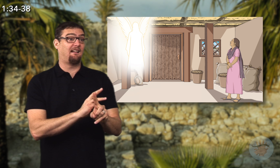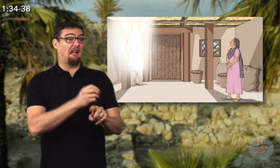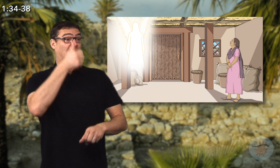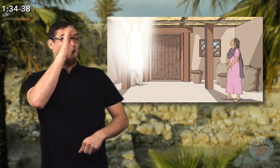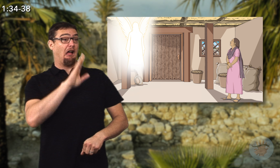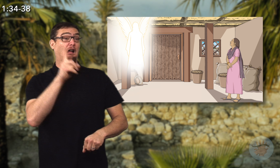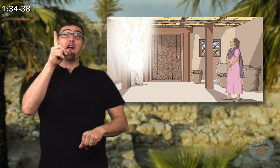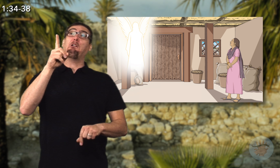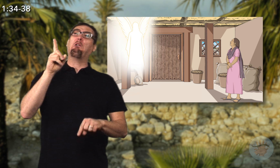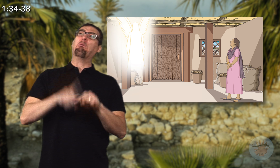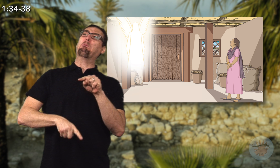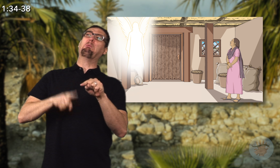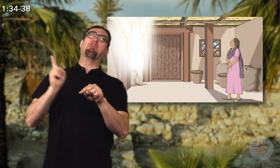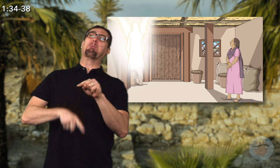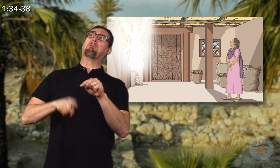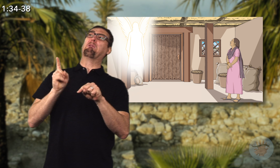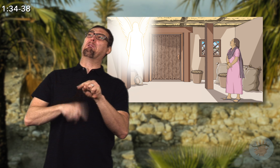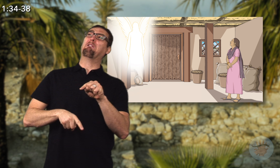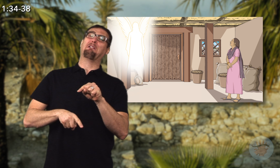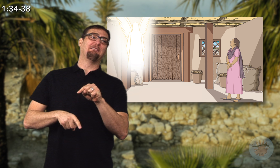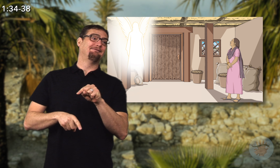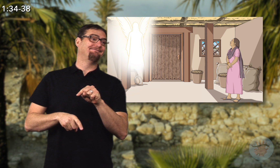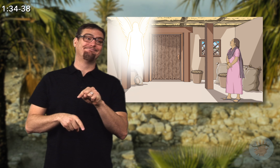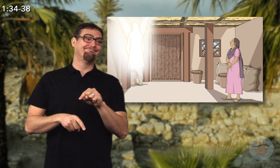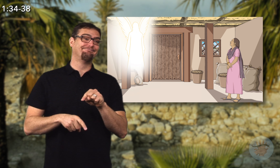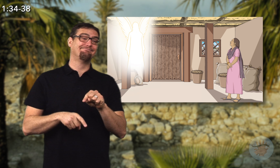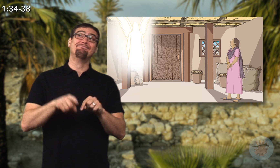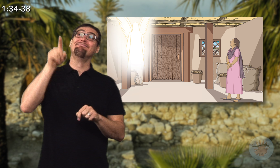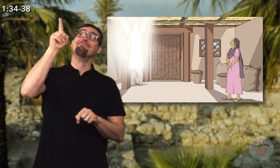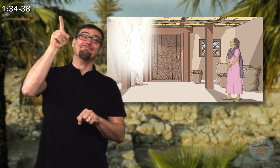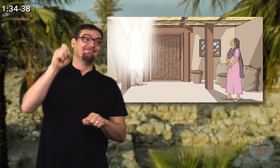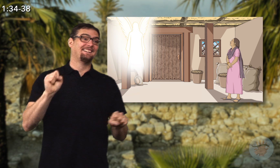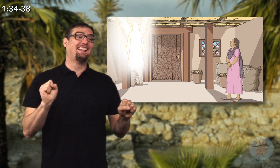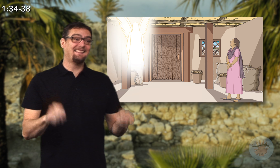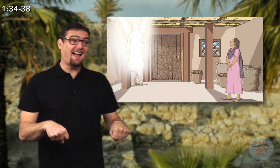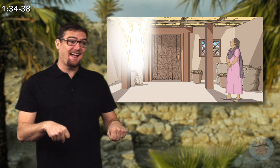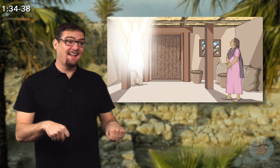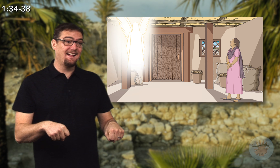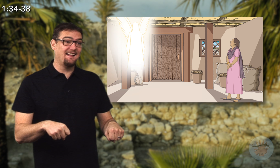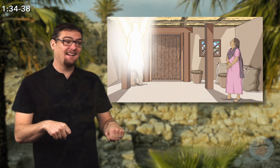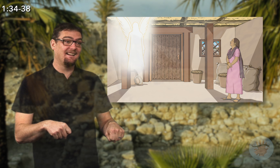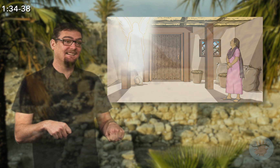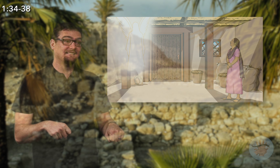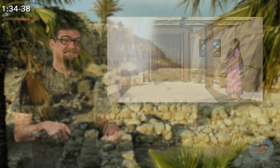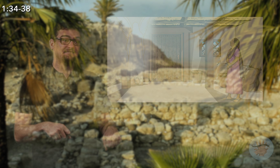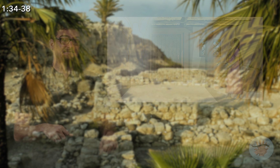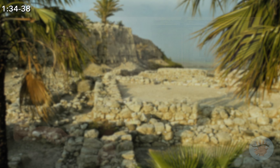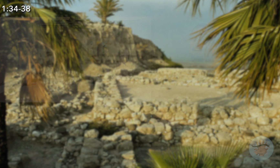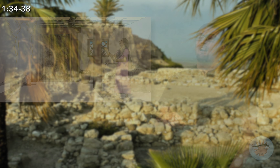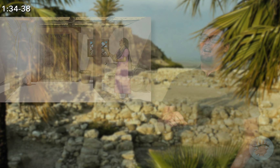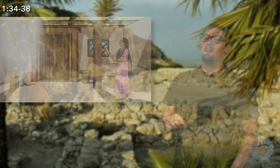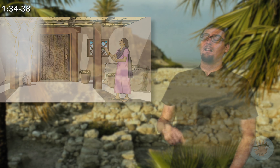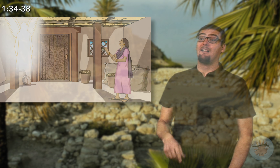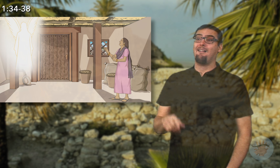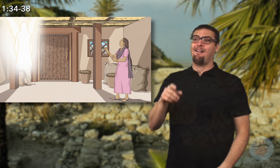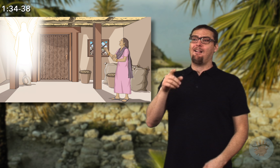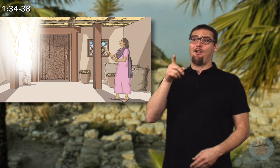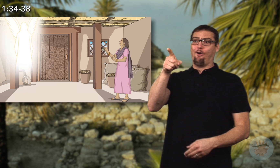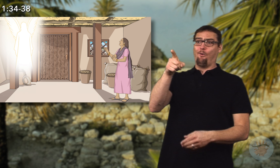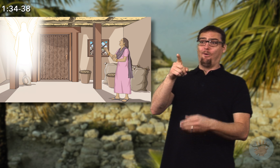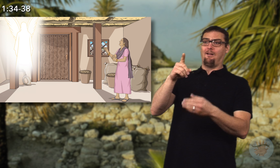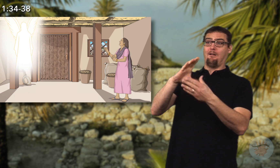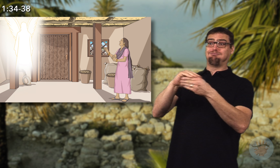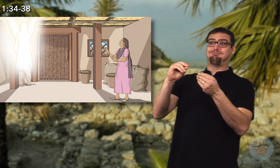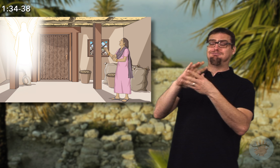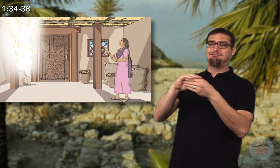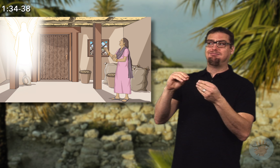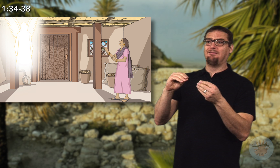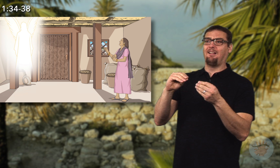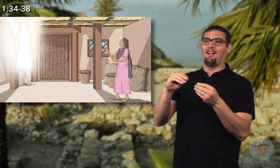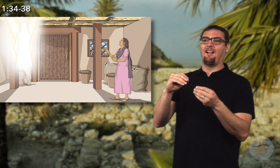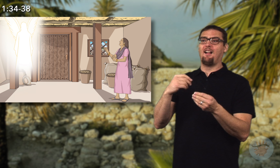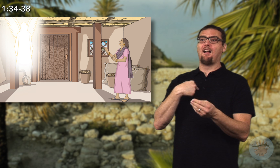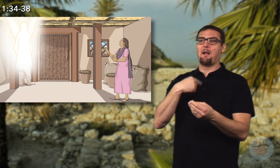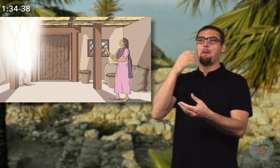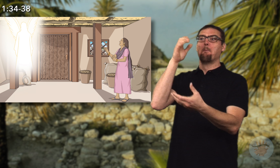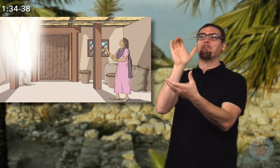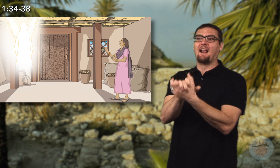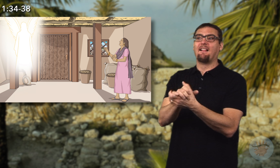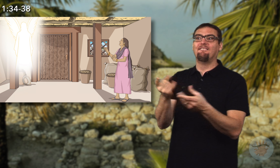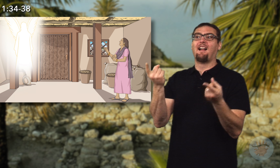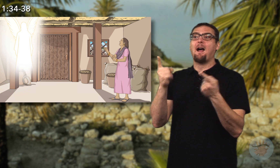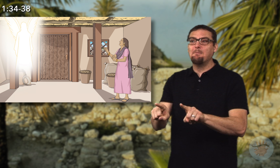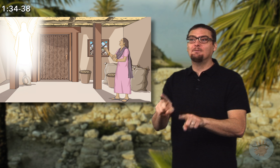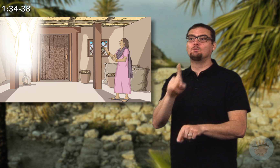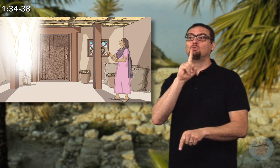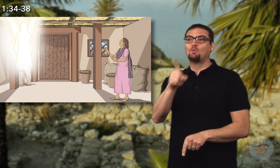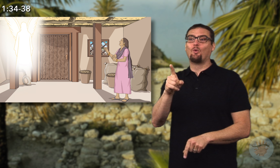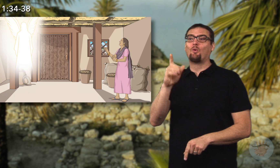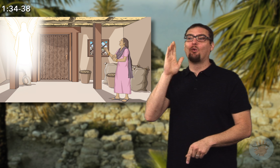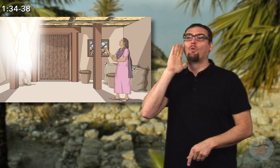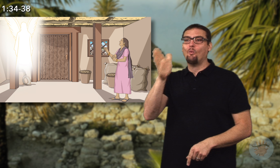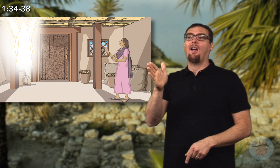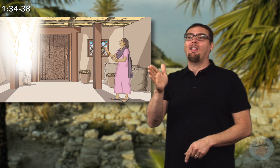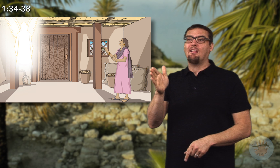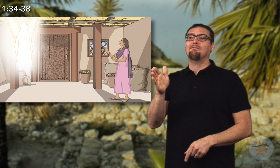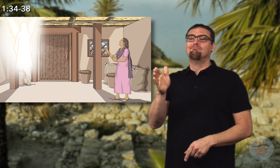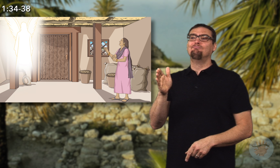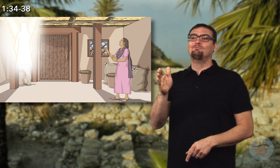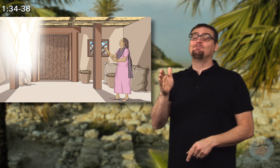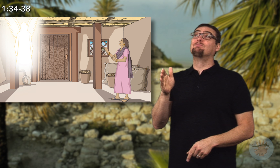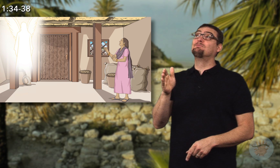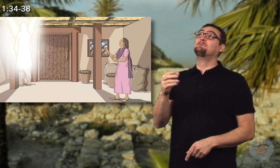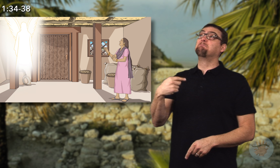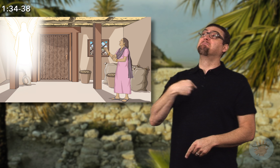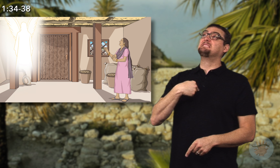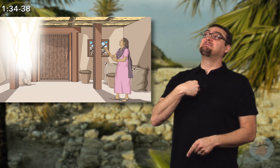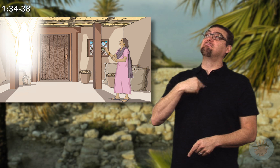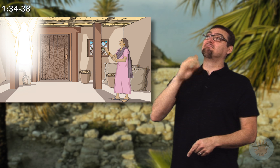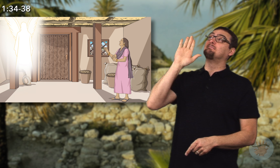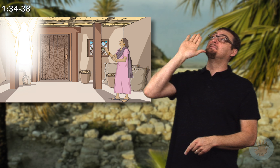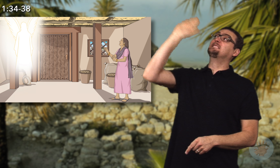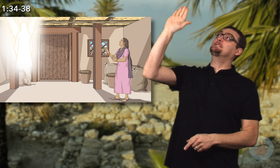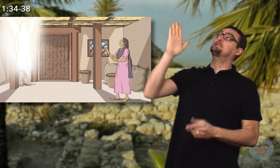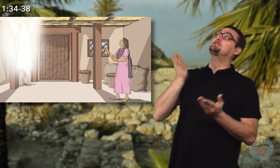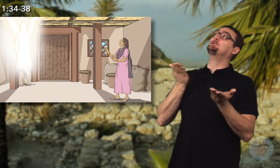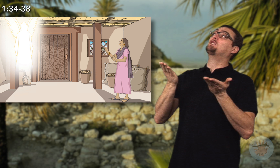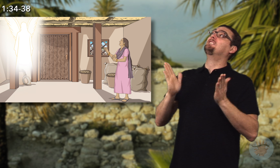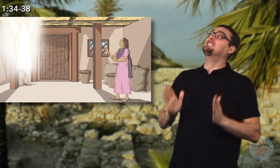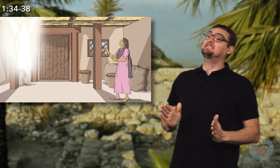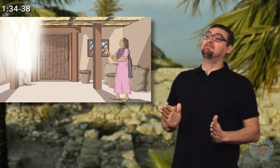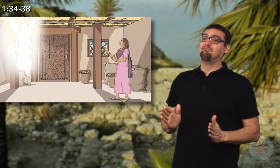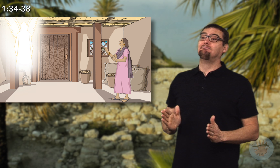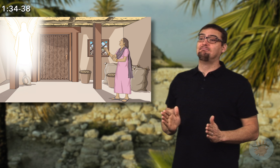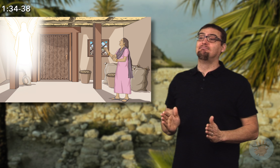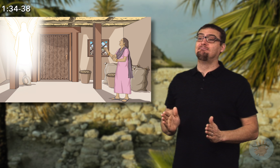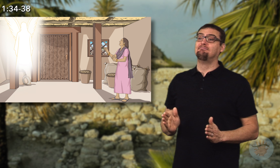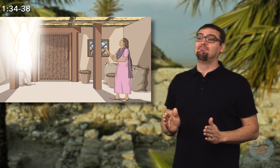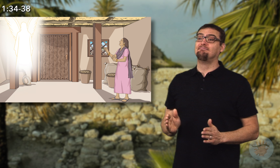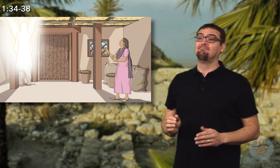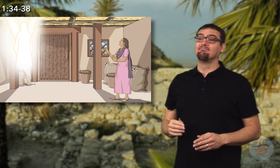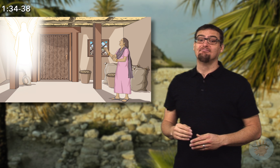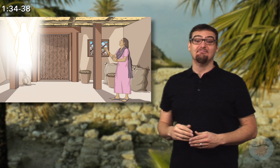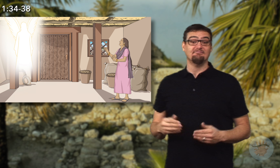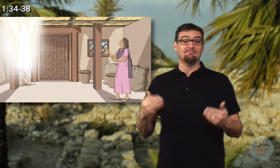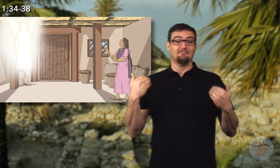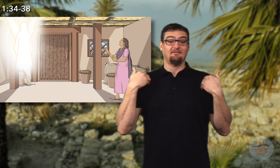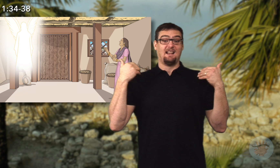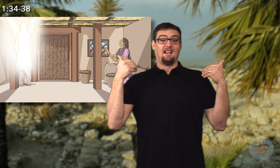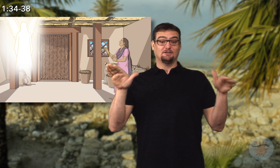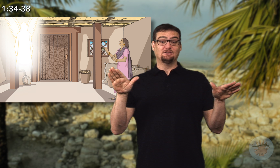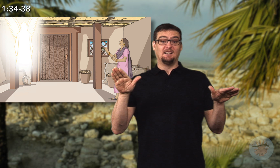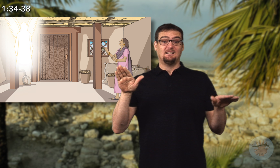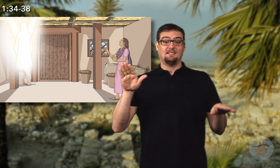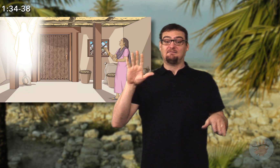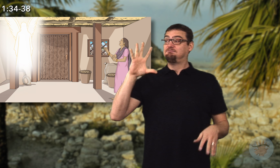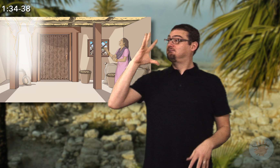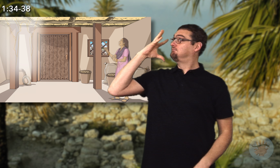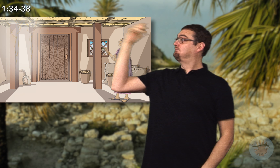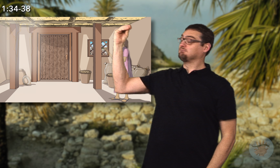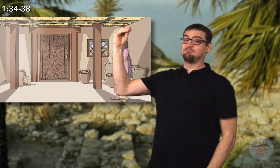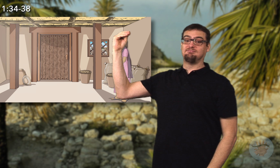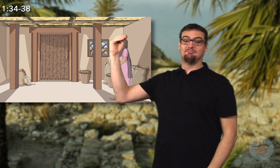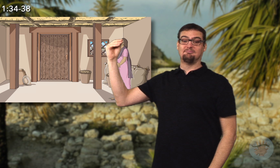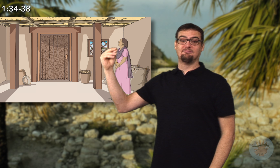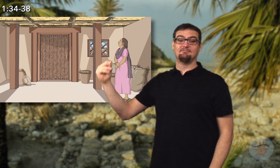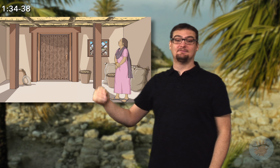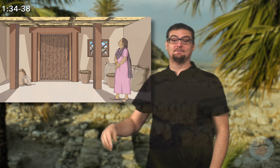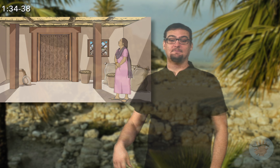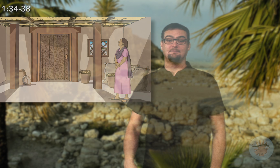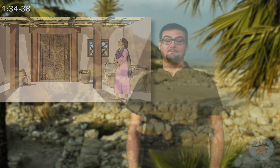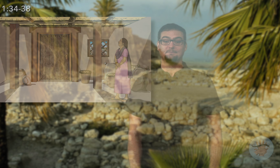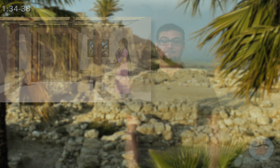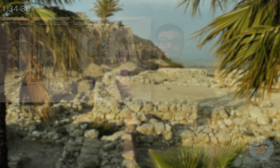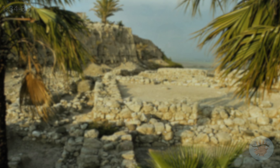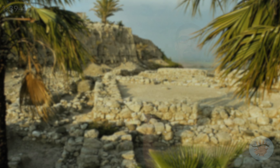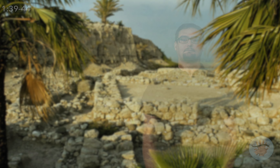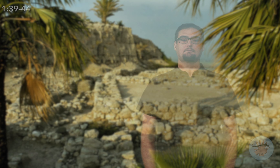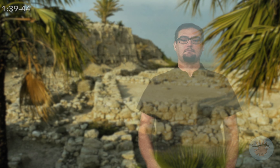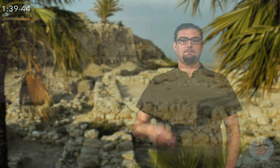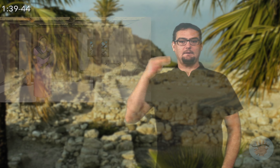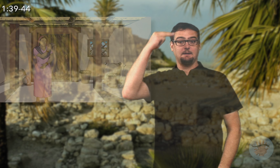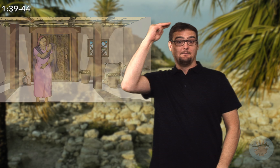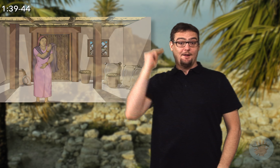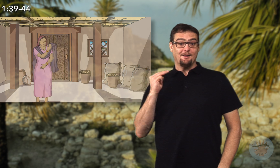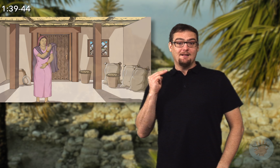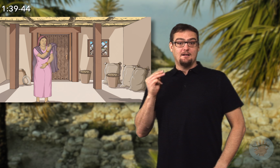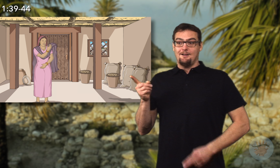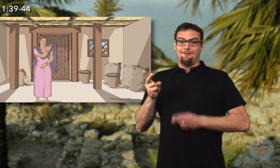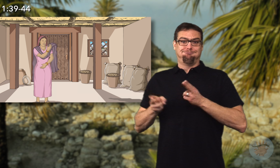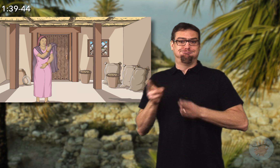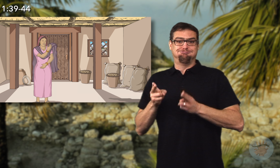For no word from God will ever fail.” “I am the Lord’s servant,” Mary answered. “May it happen to me according to your word.”